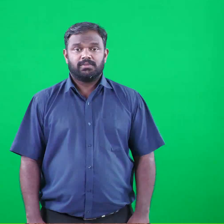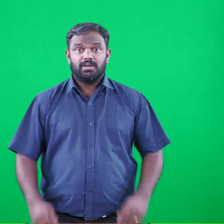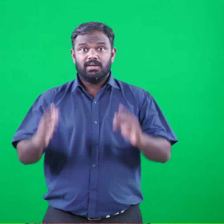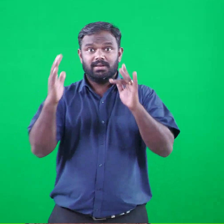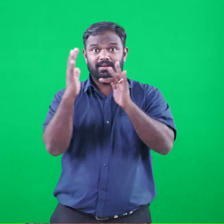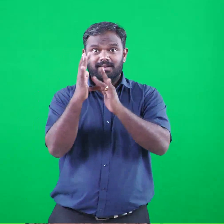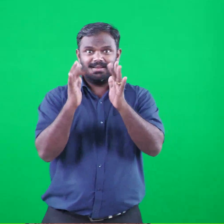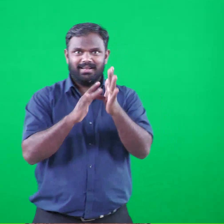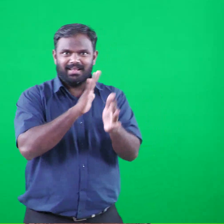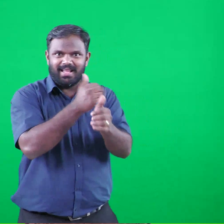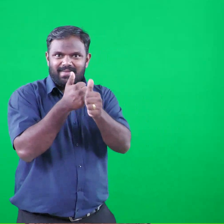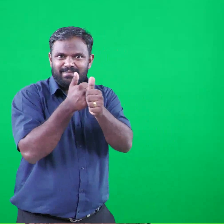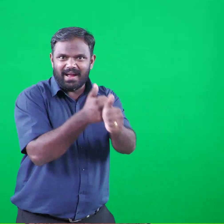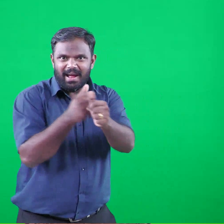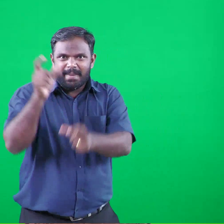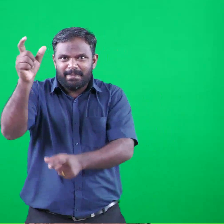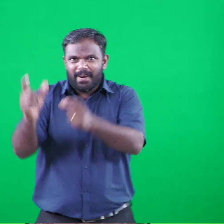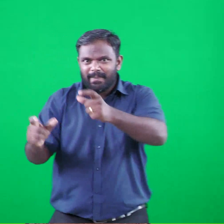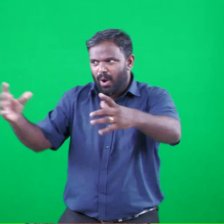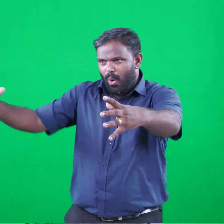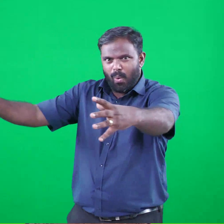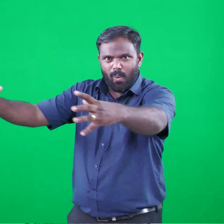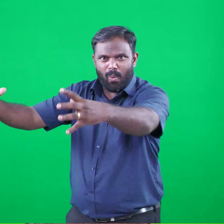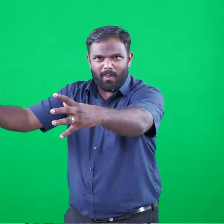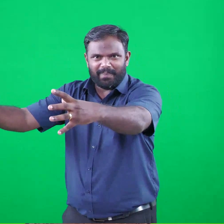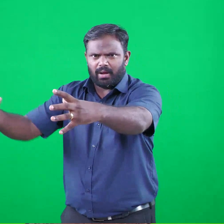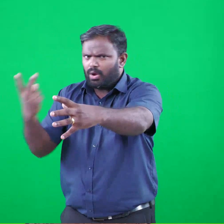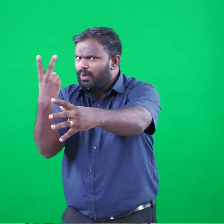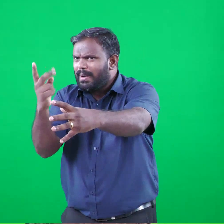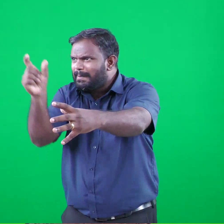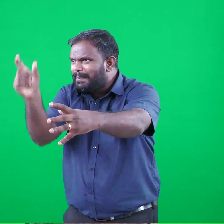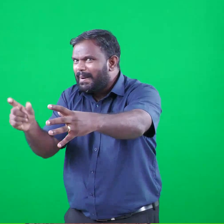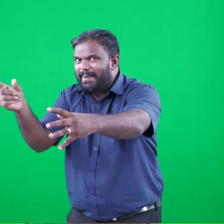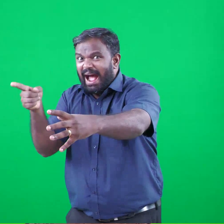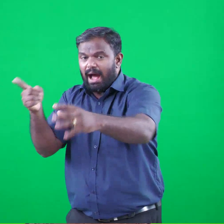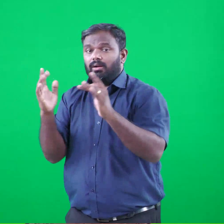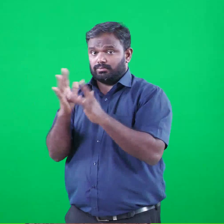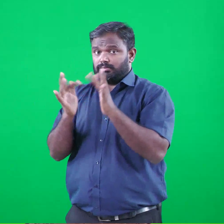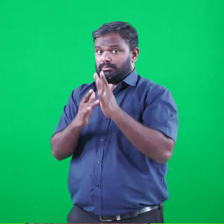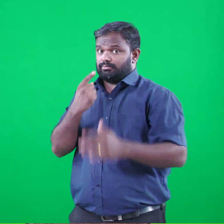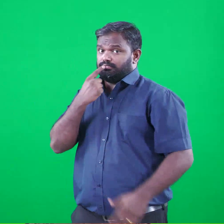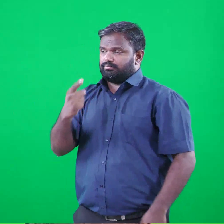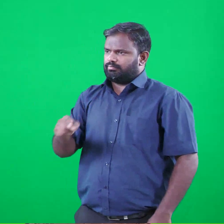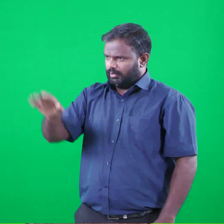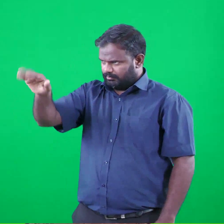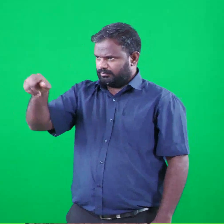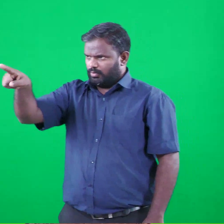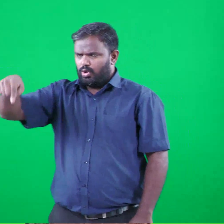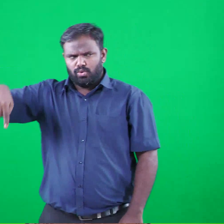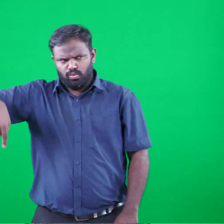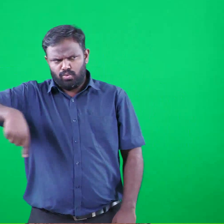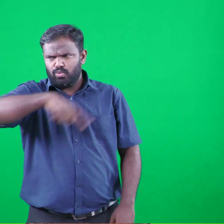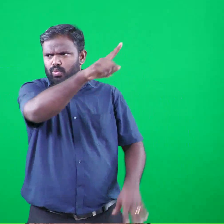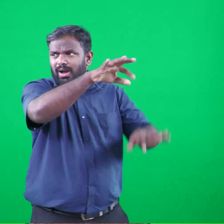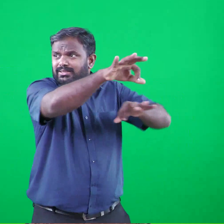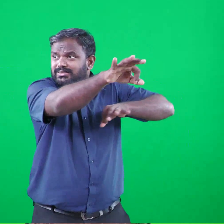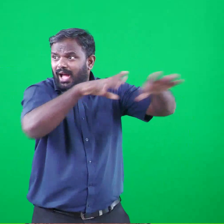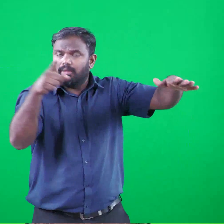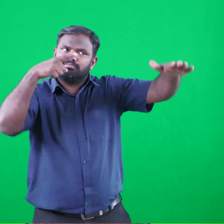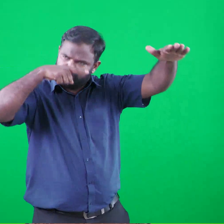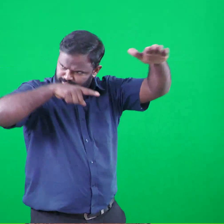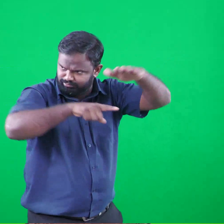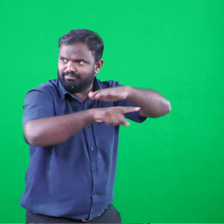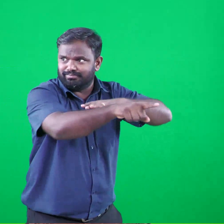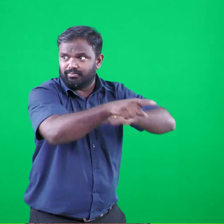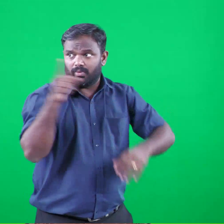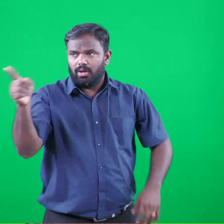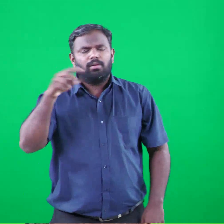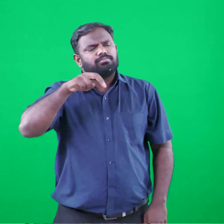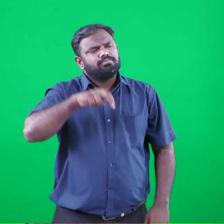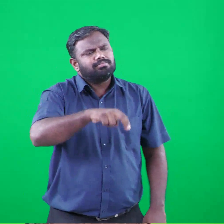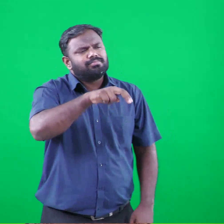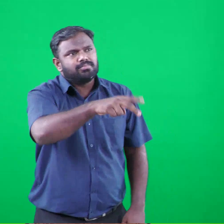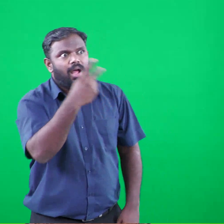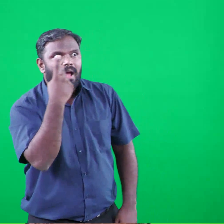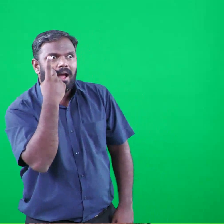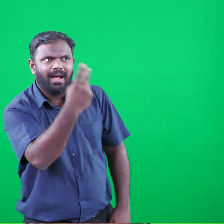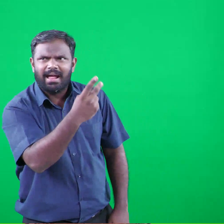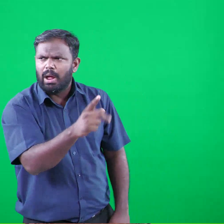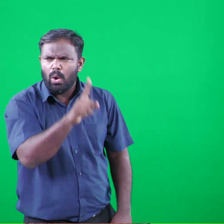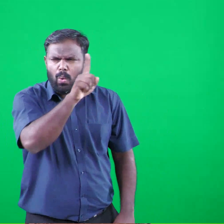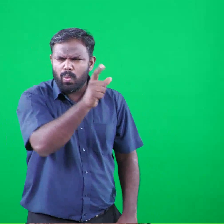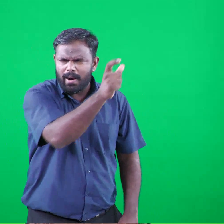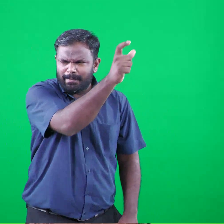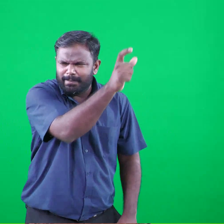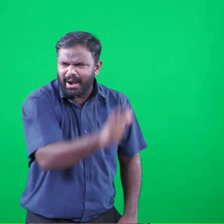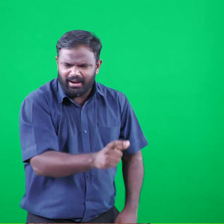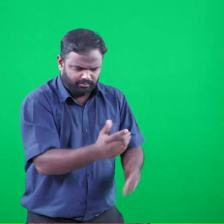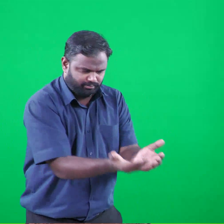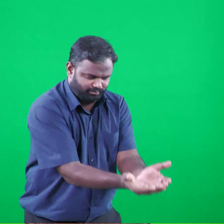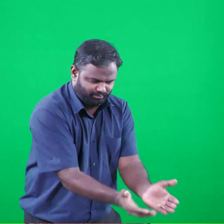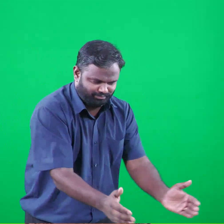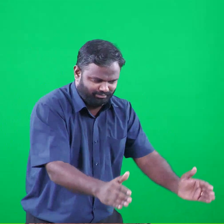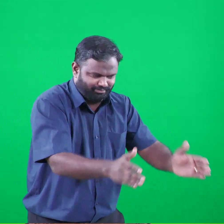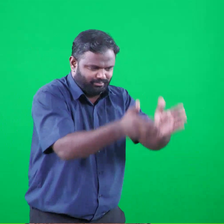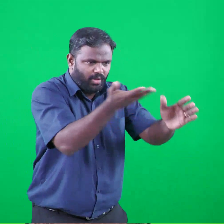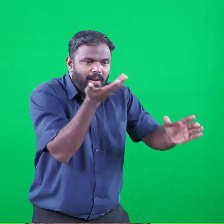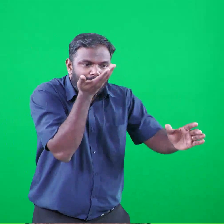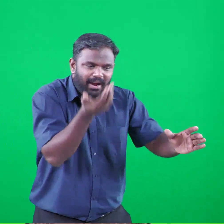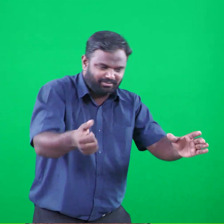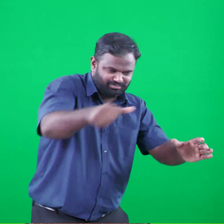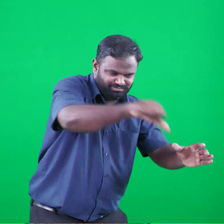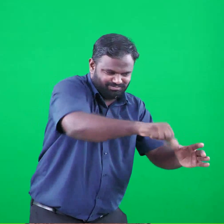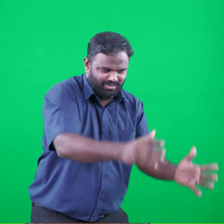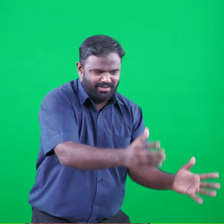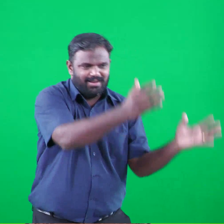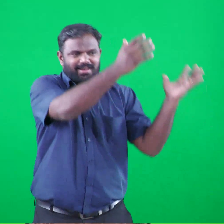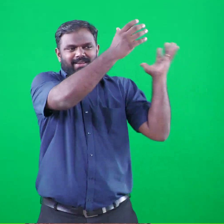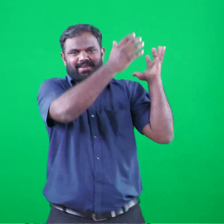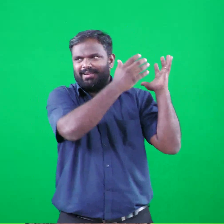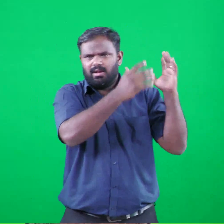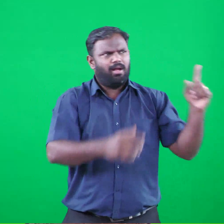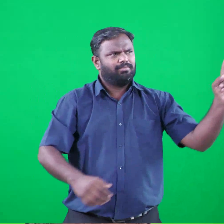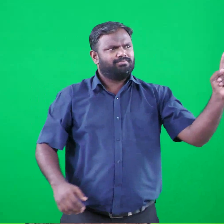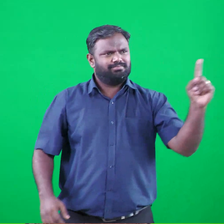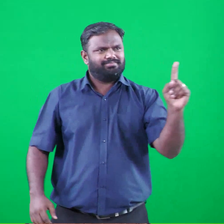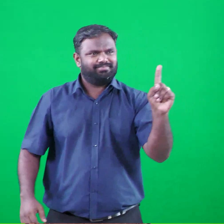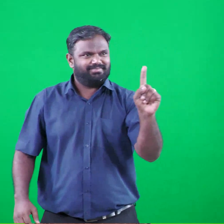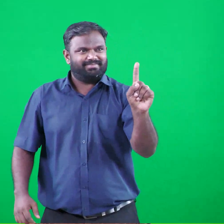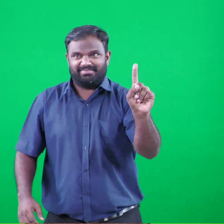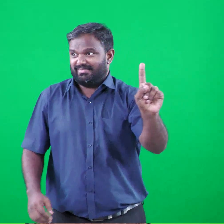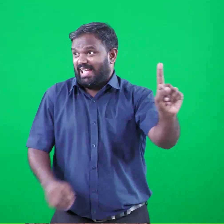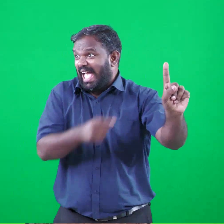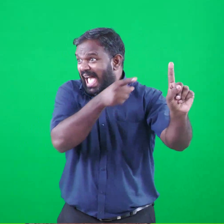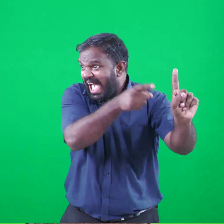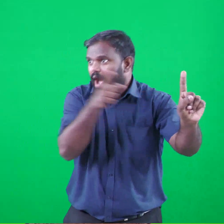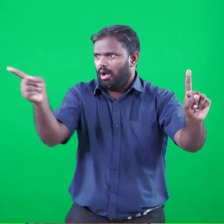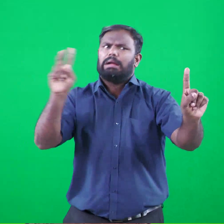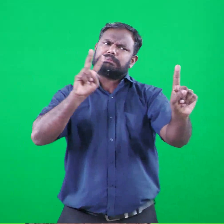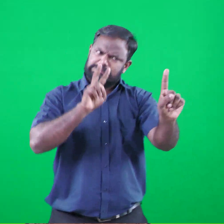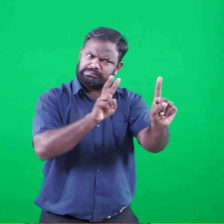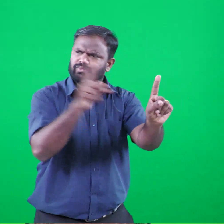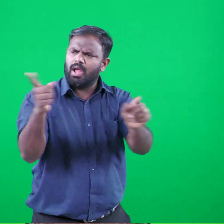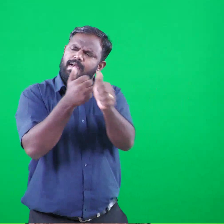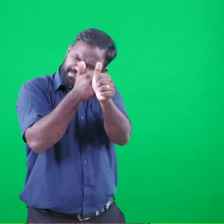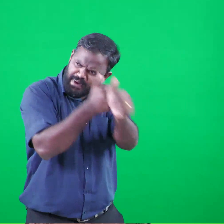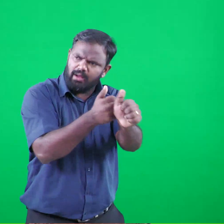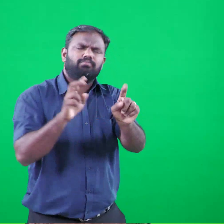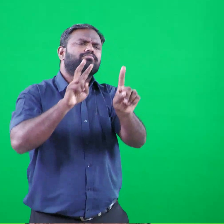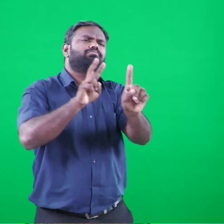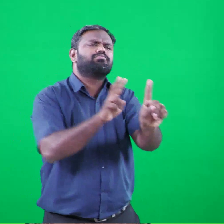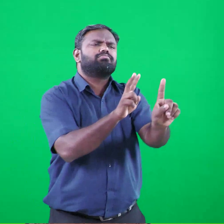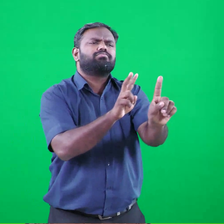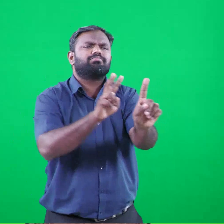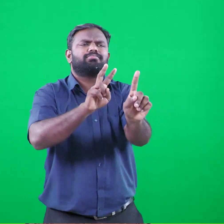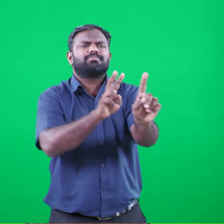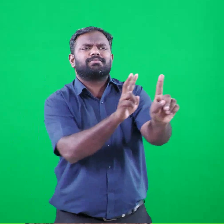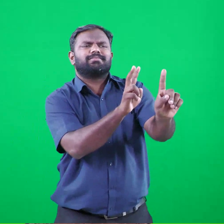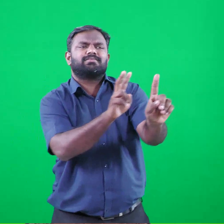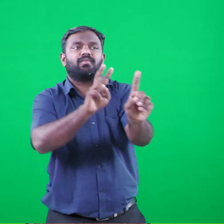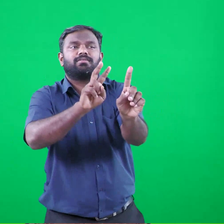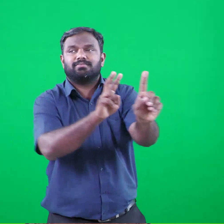So He sent two of His disciples and told them, "Go into the city, and a man carrying a jug of water will meet you.